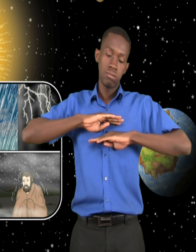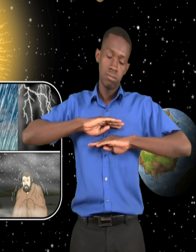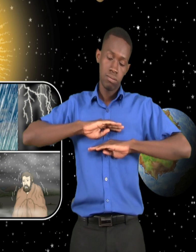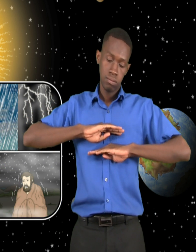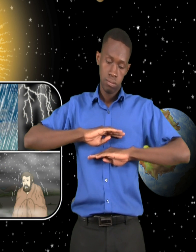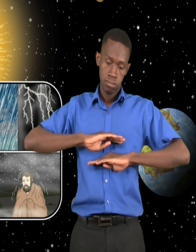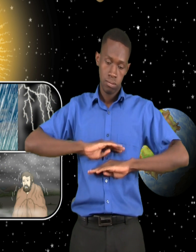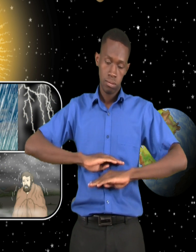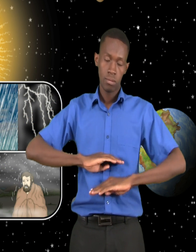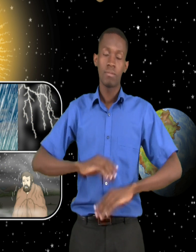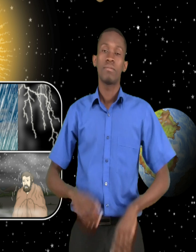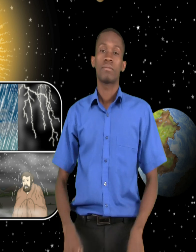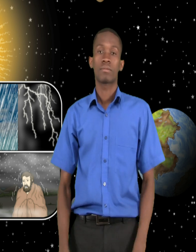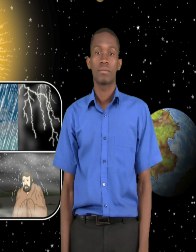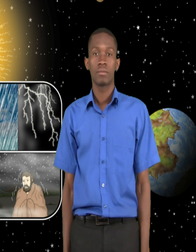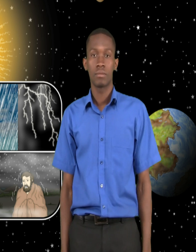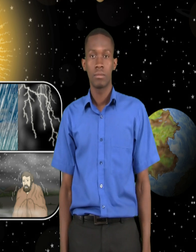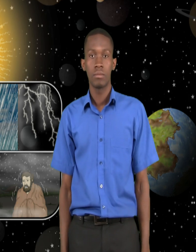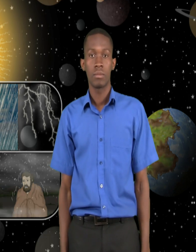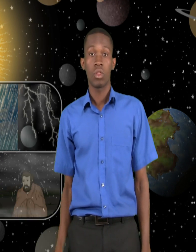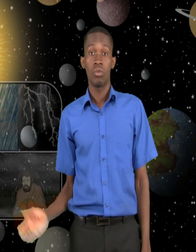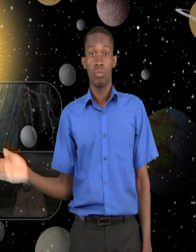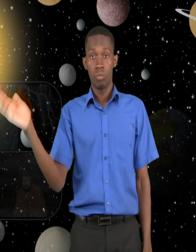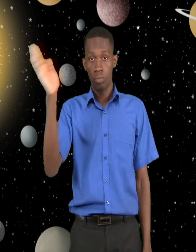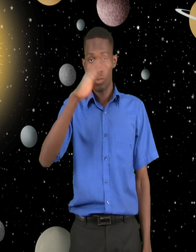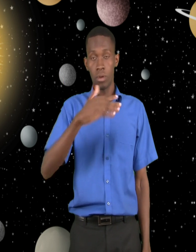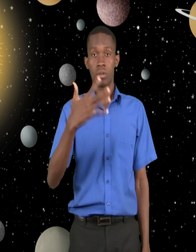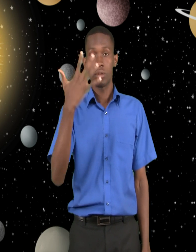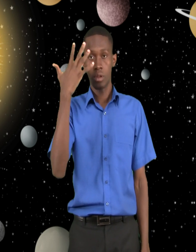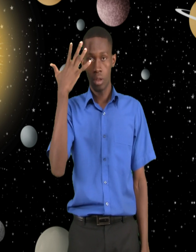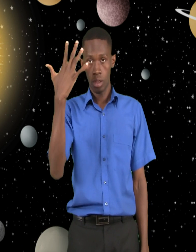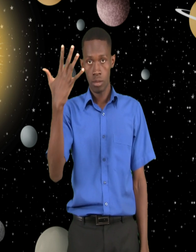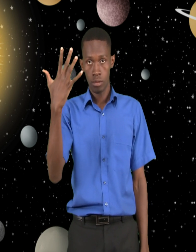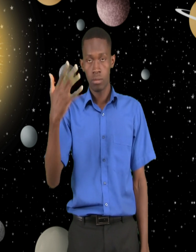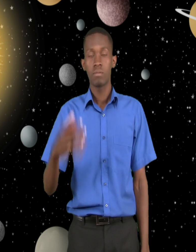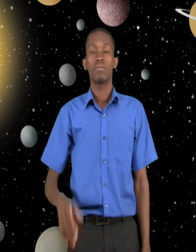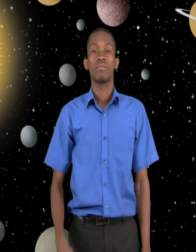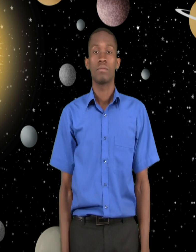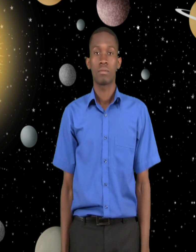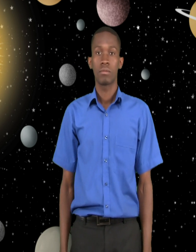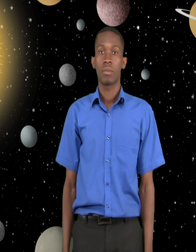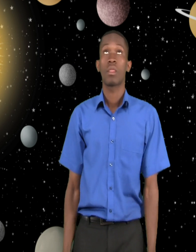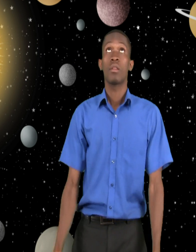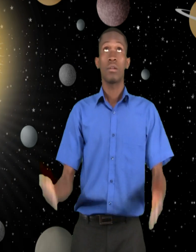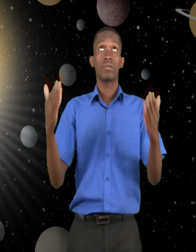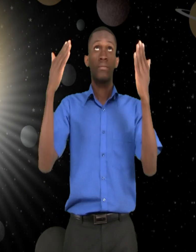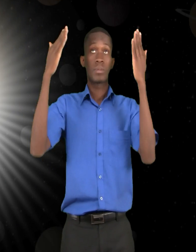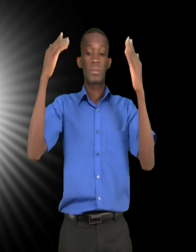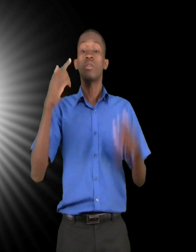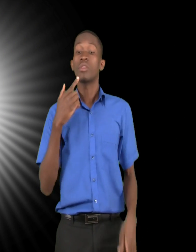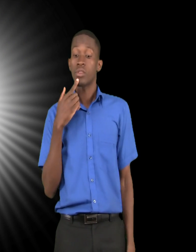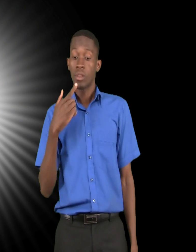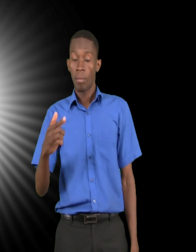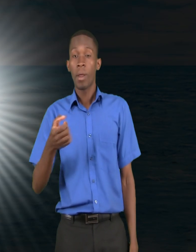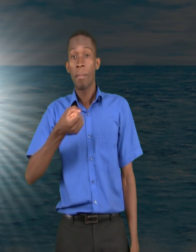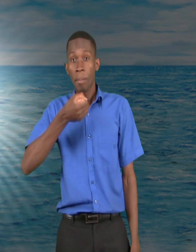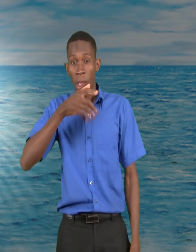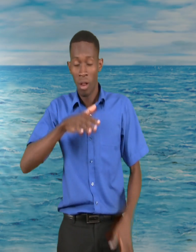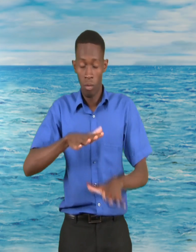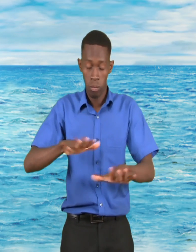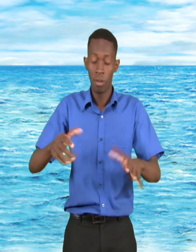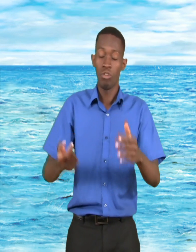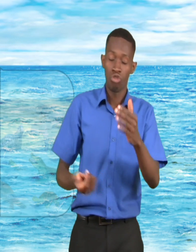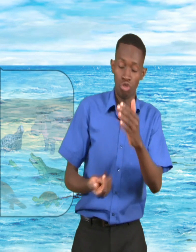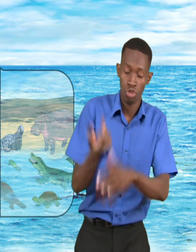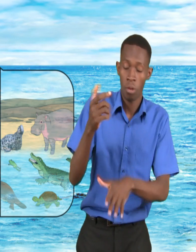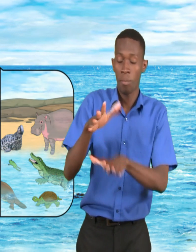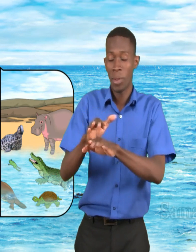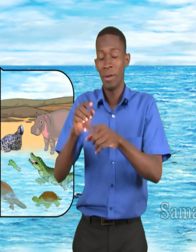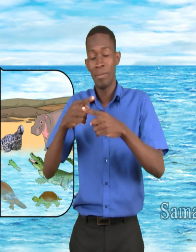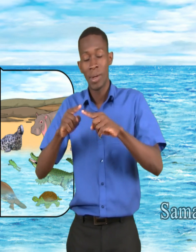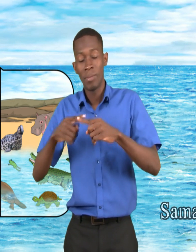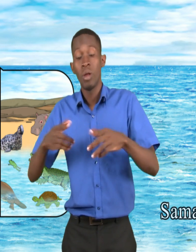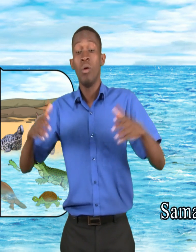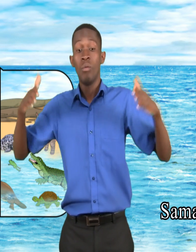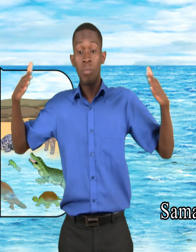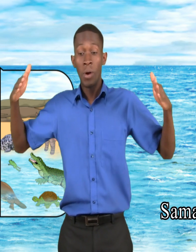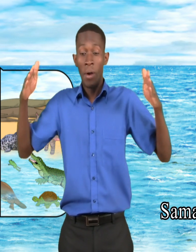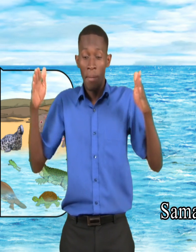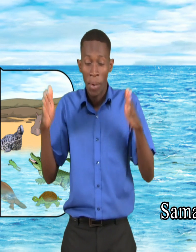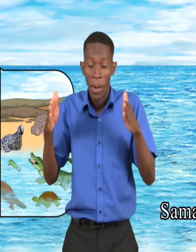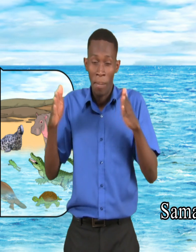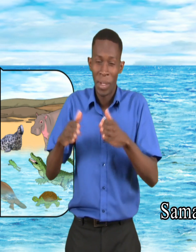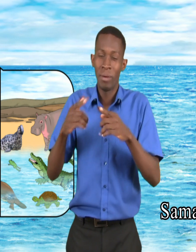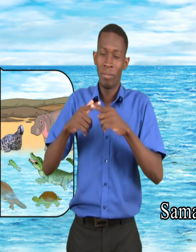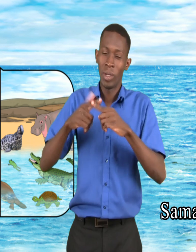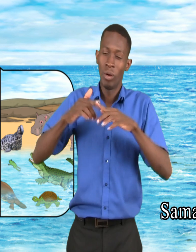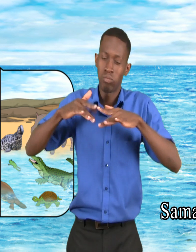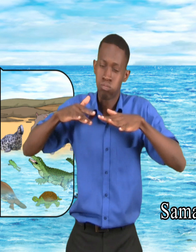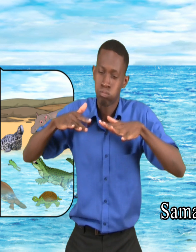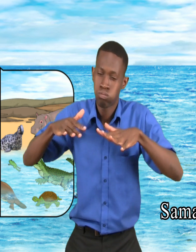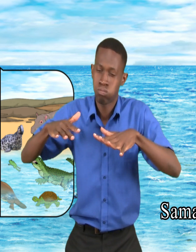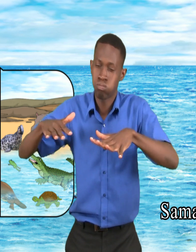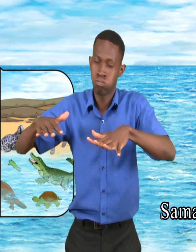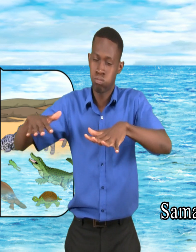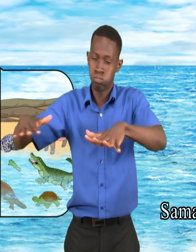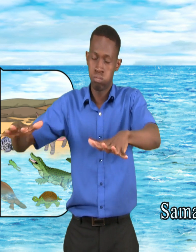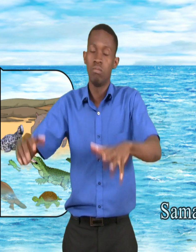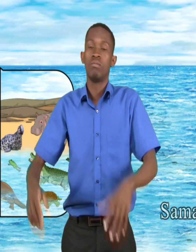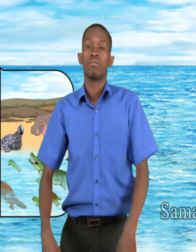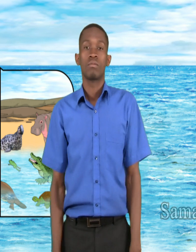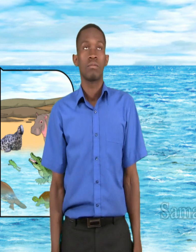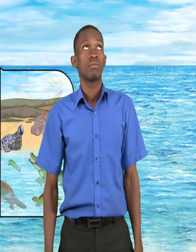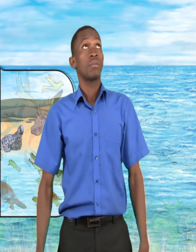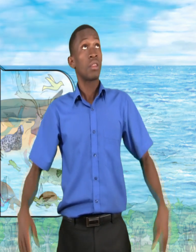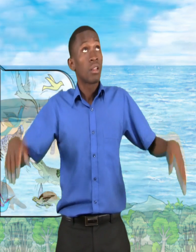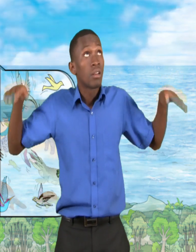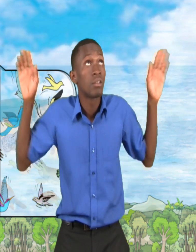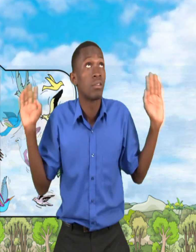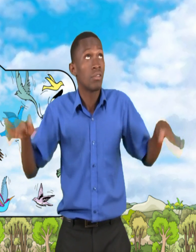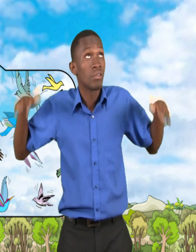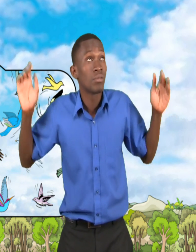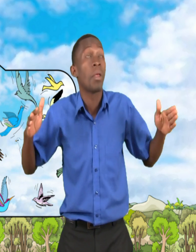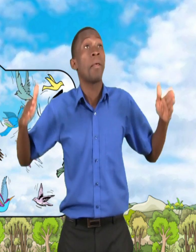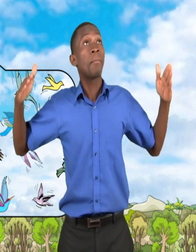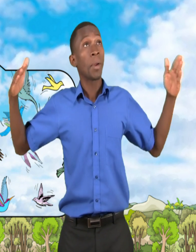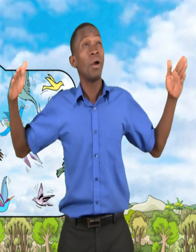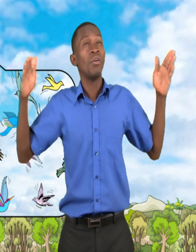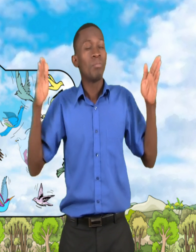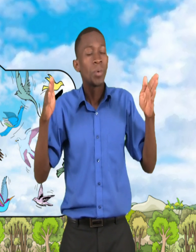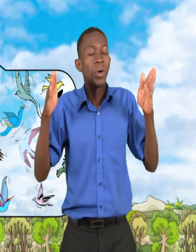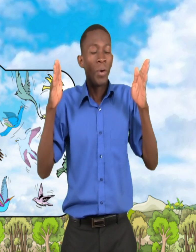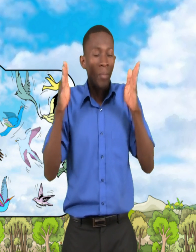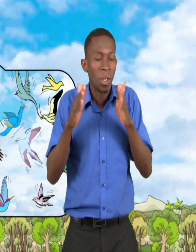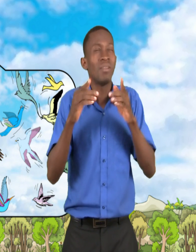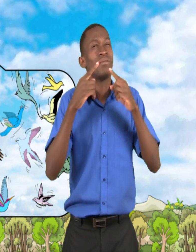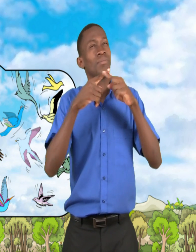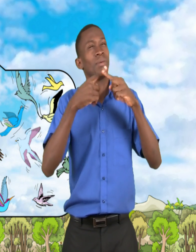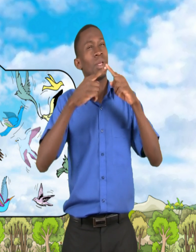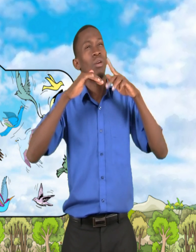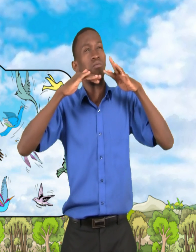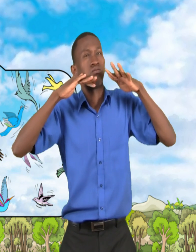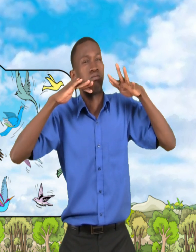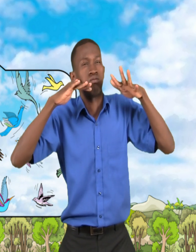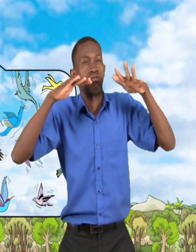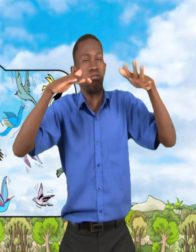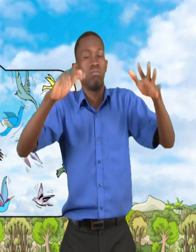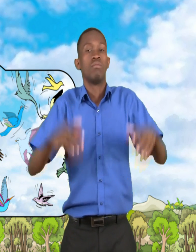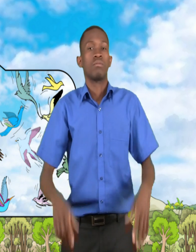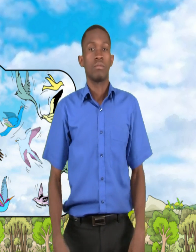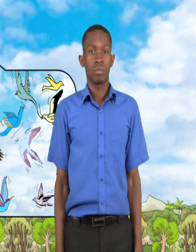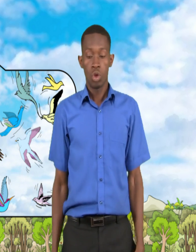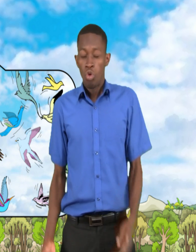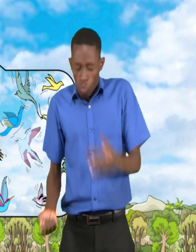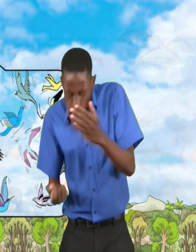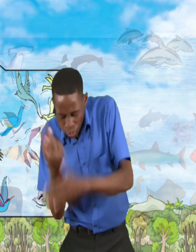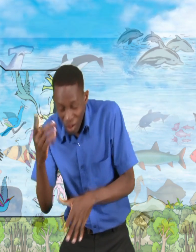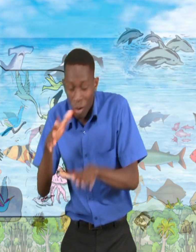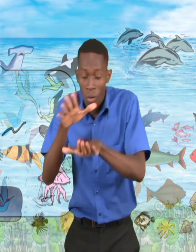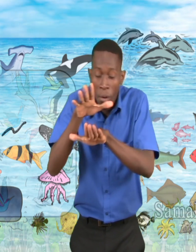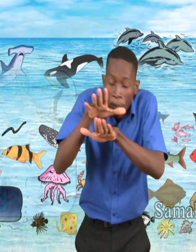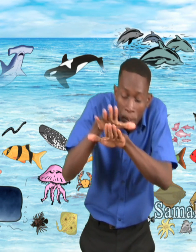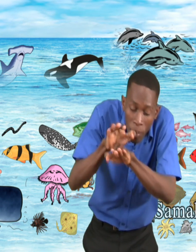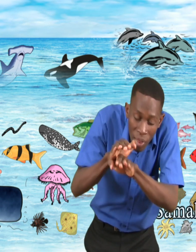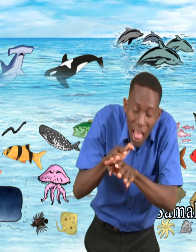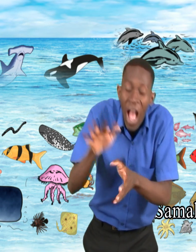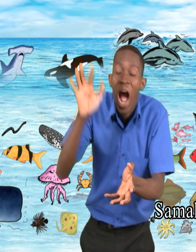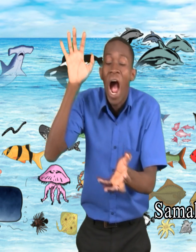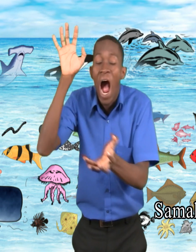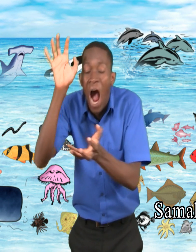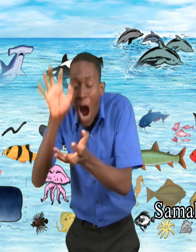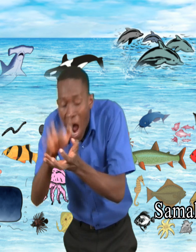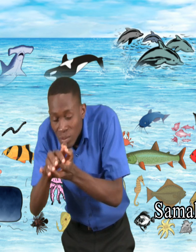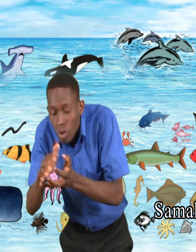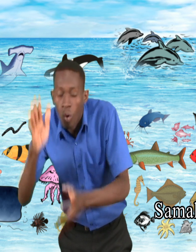And God said, “Let the waters teem with living creatures, and let birds fly above the earth in the open expanse of the sky.”